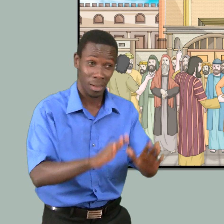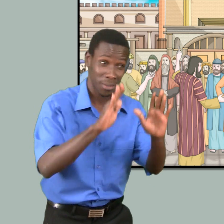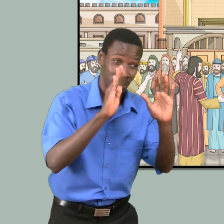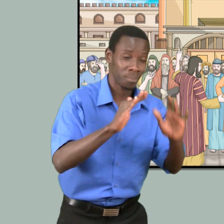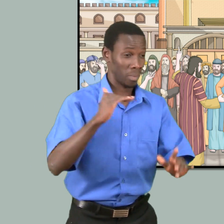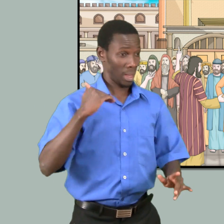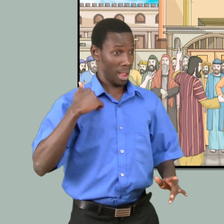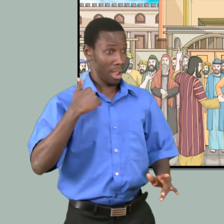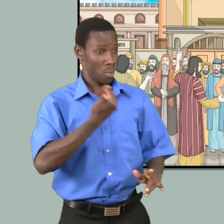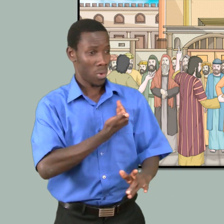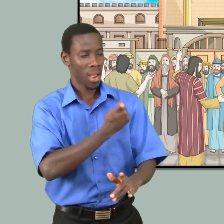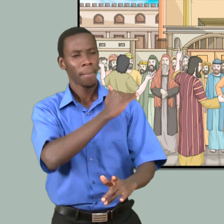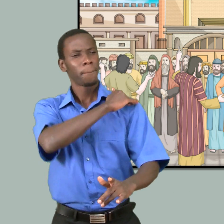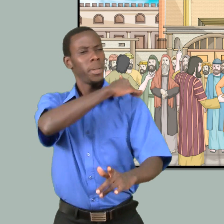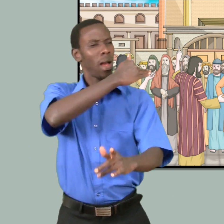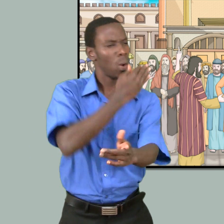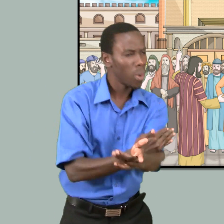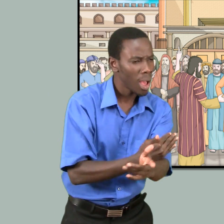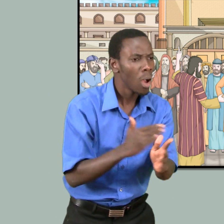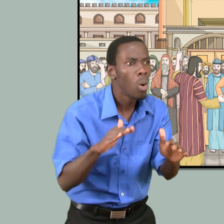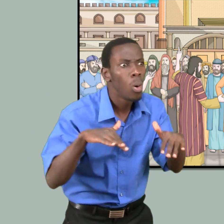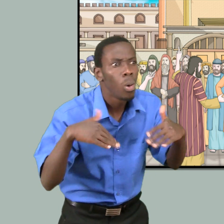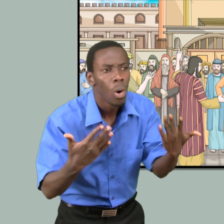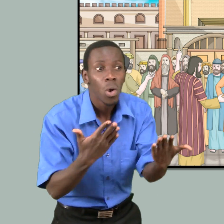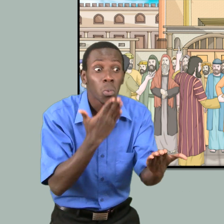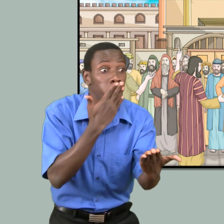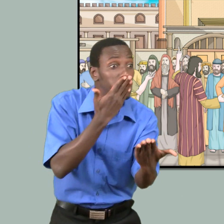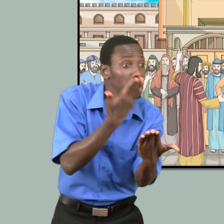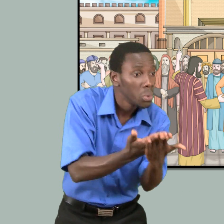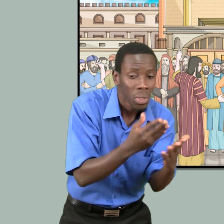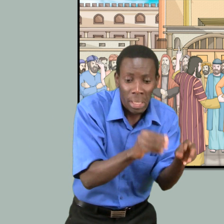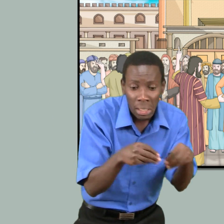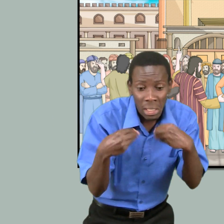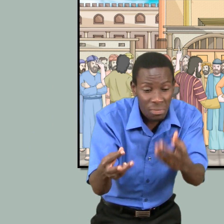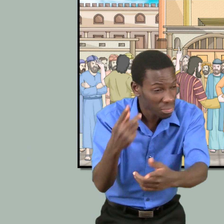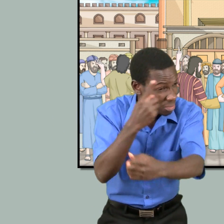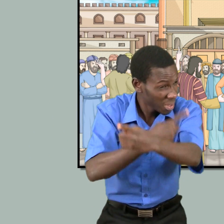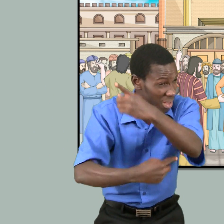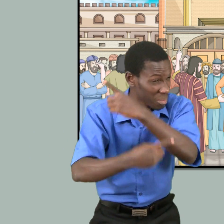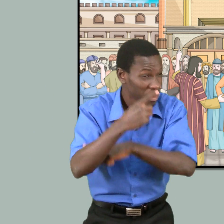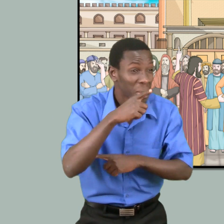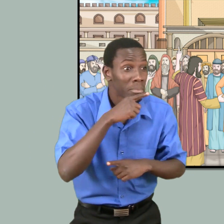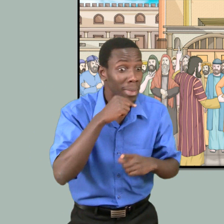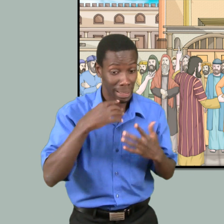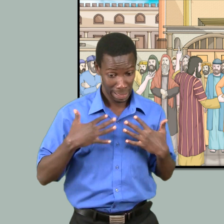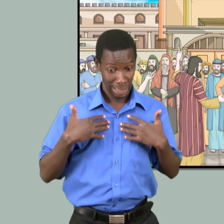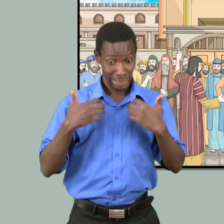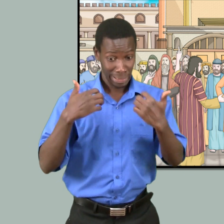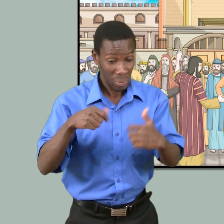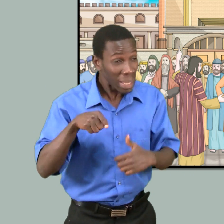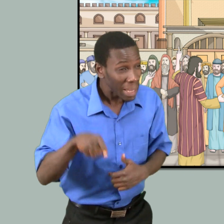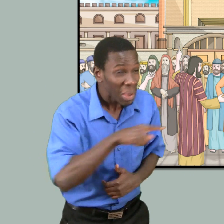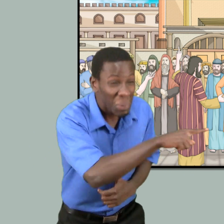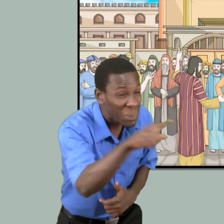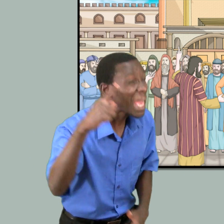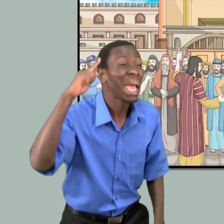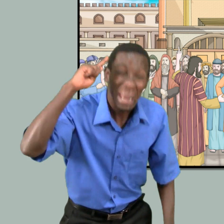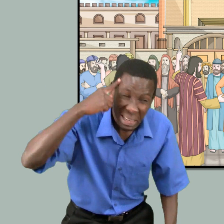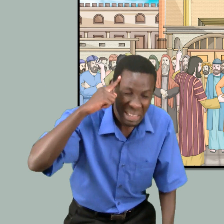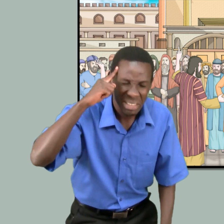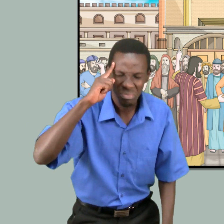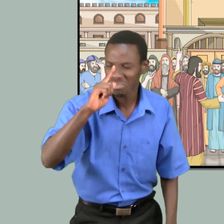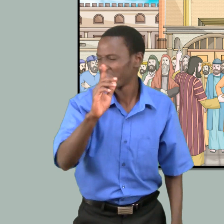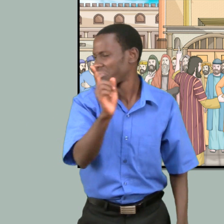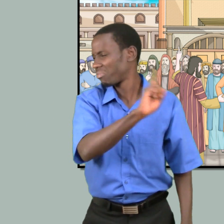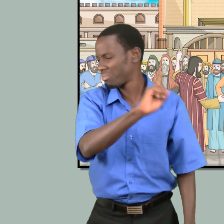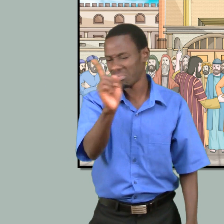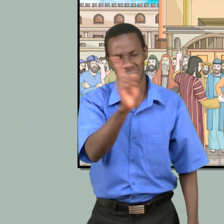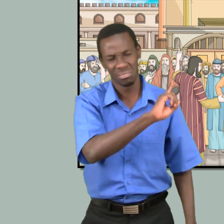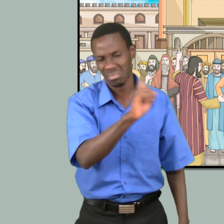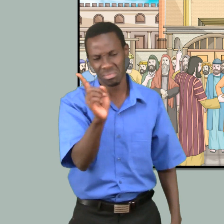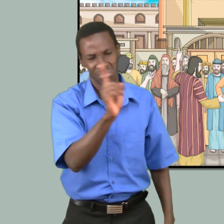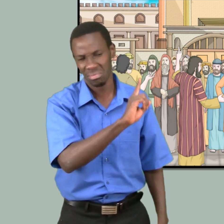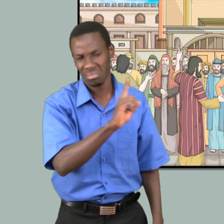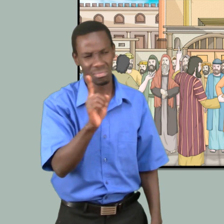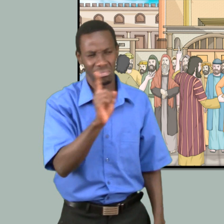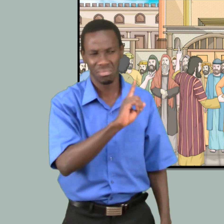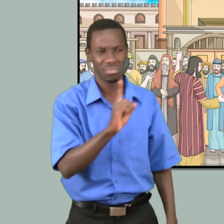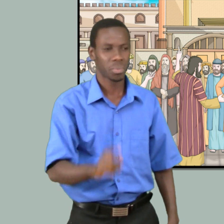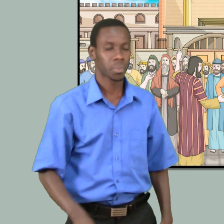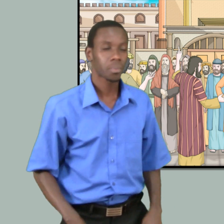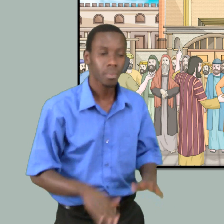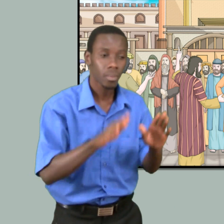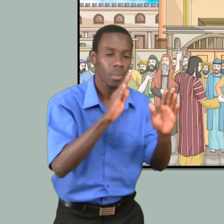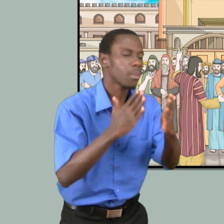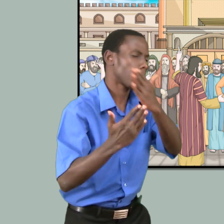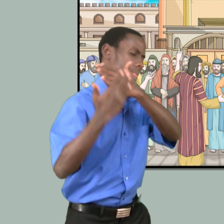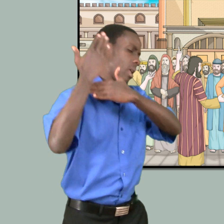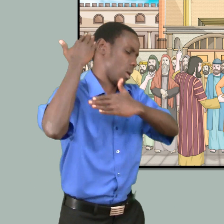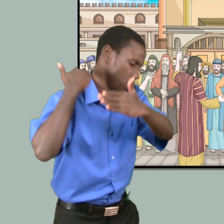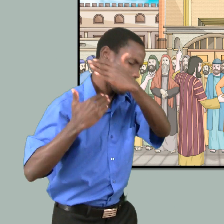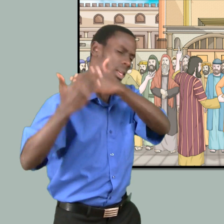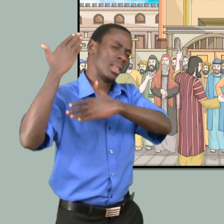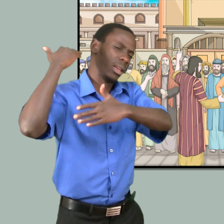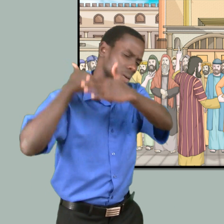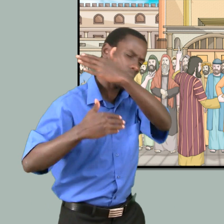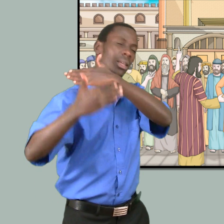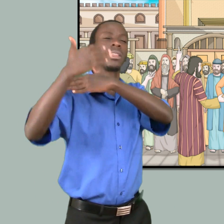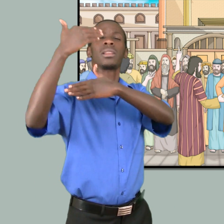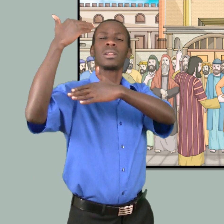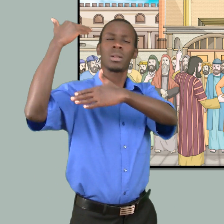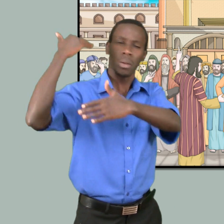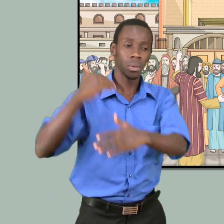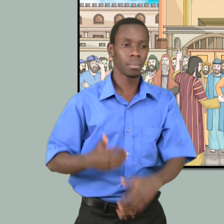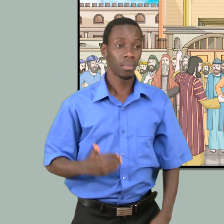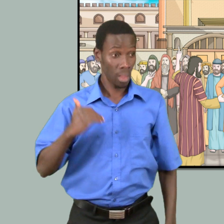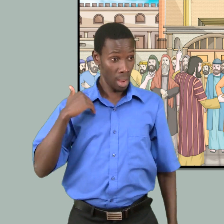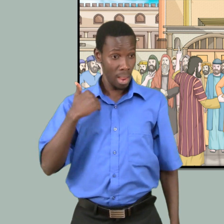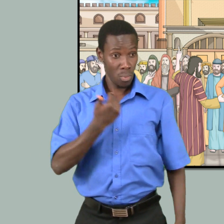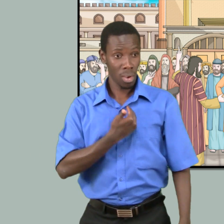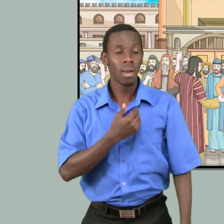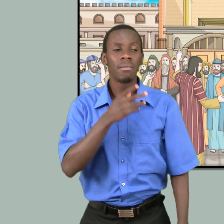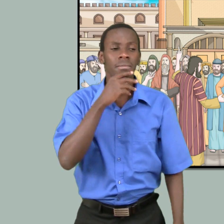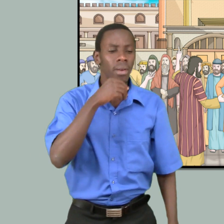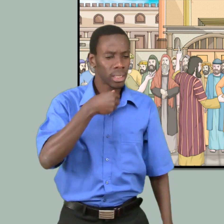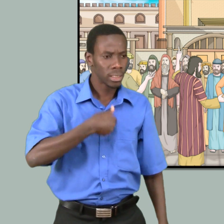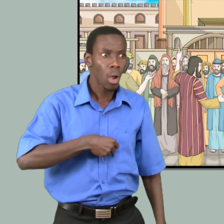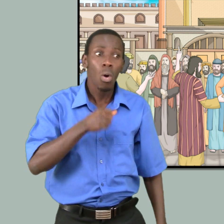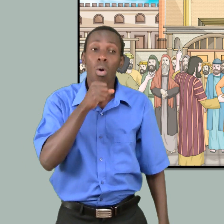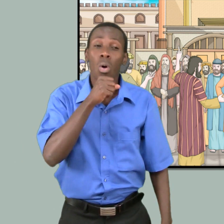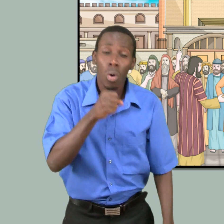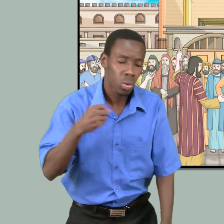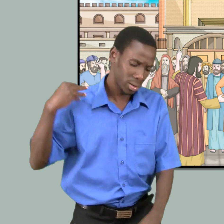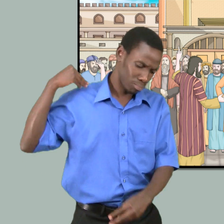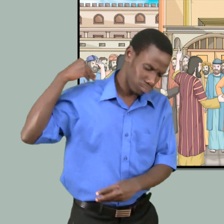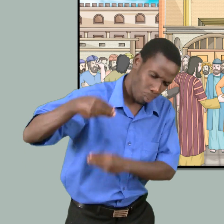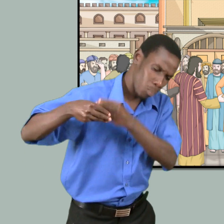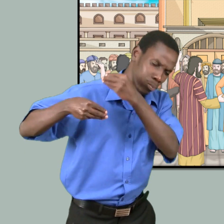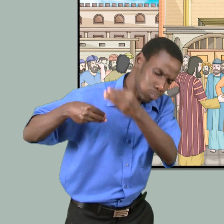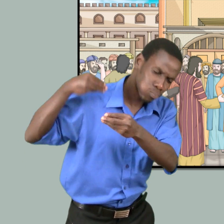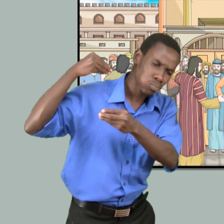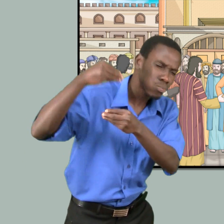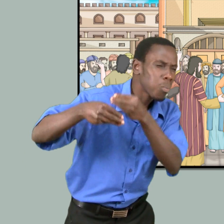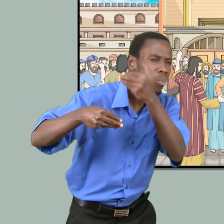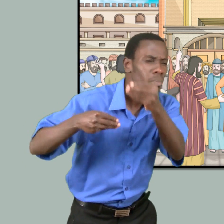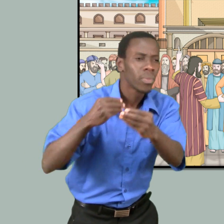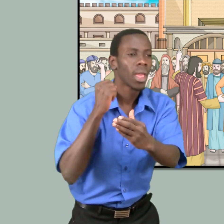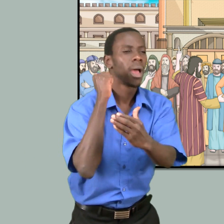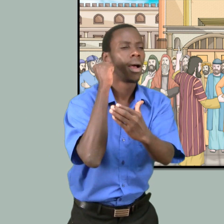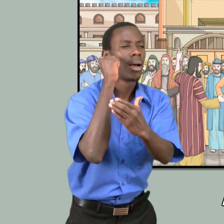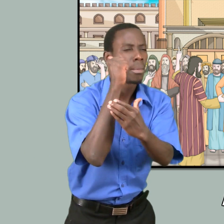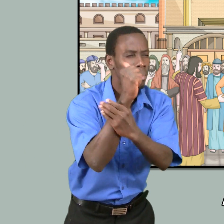Why do you stare at us as if by our own power or godliness we had made this man walk?